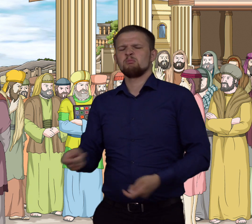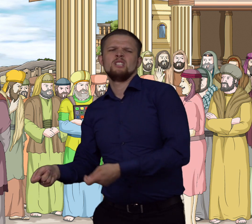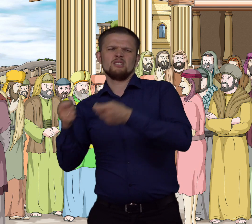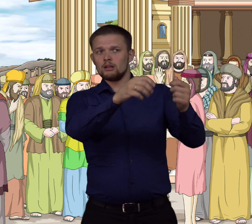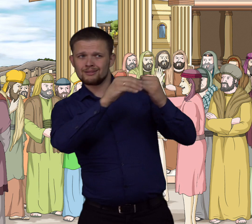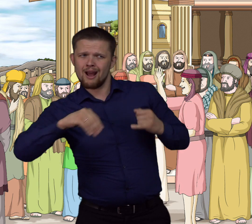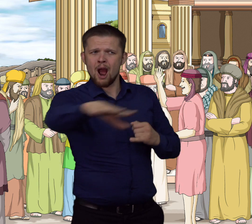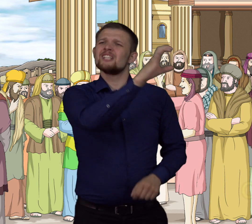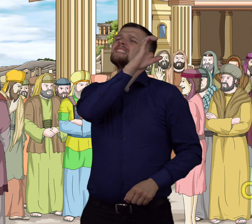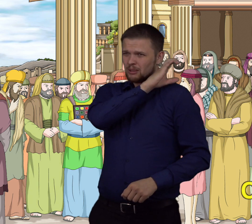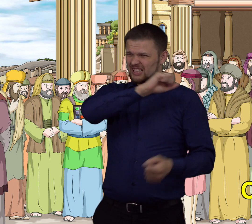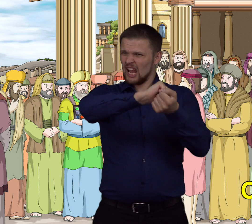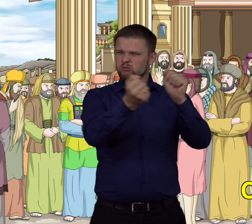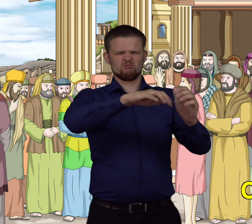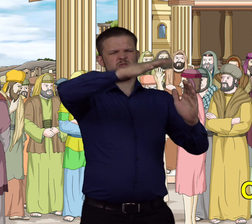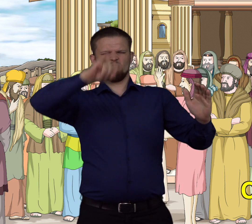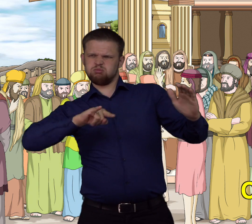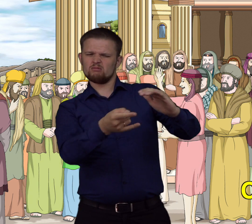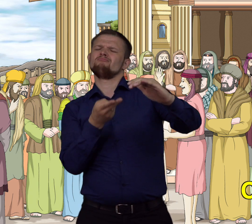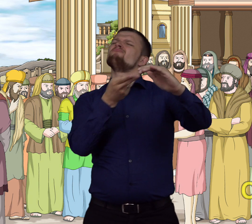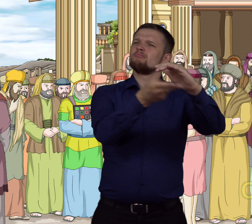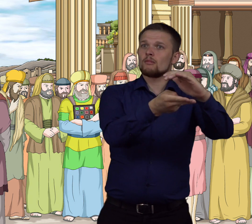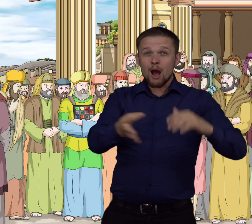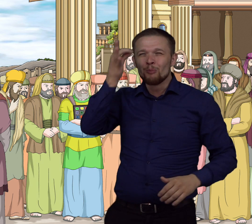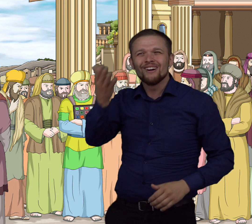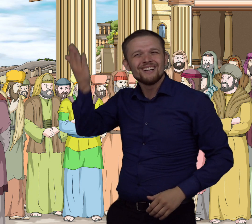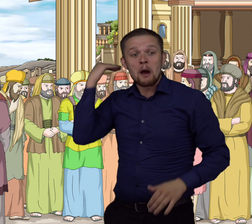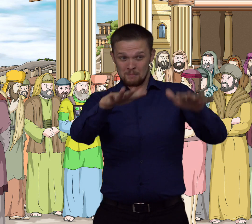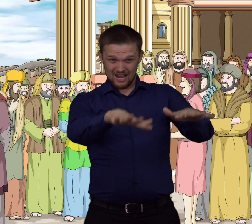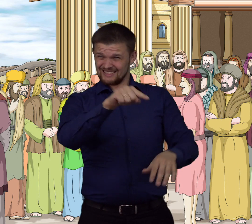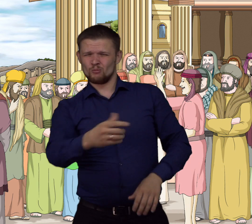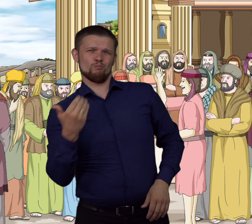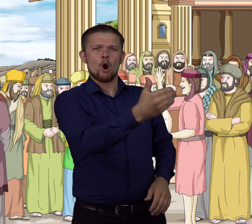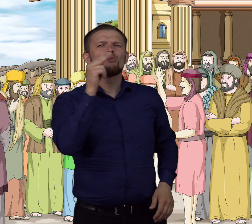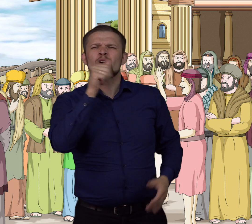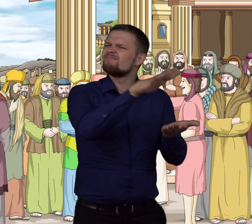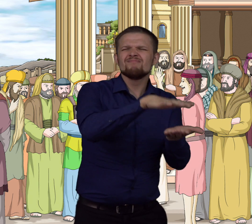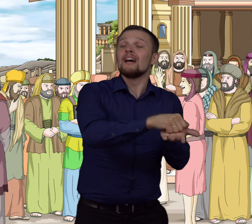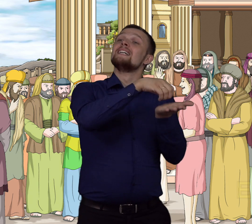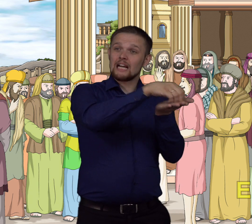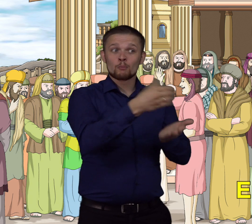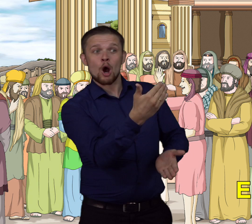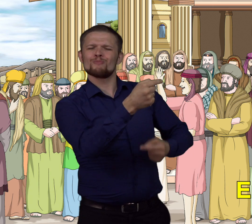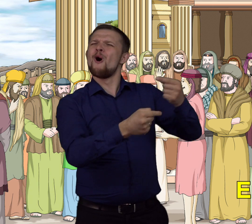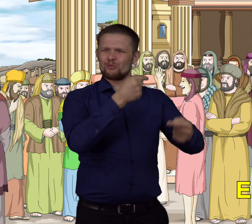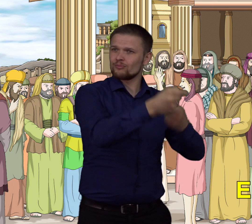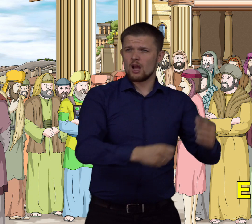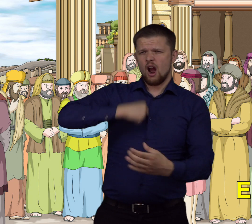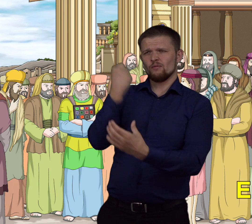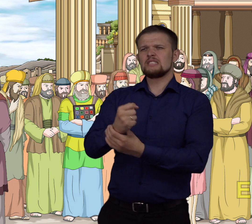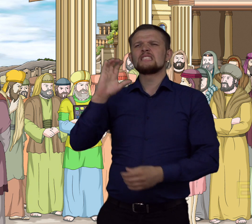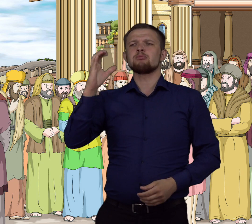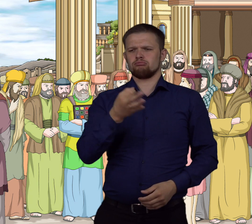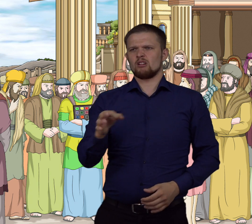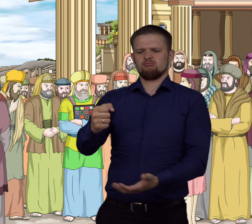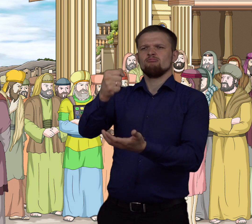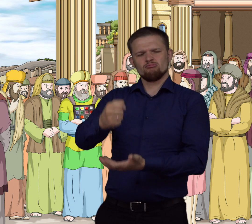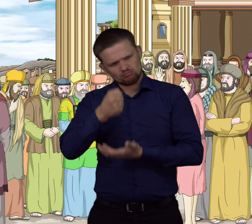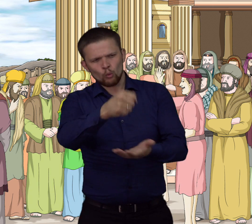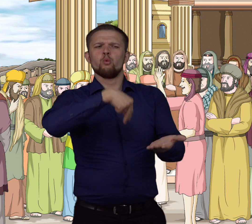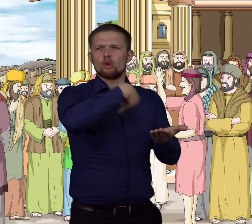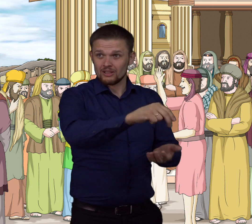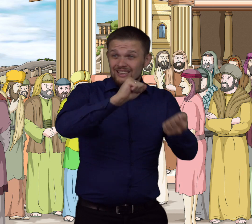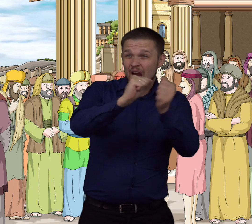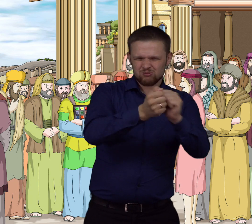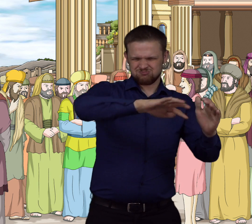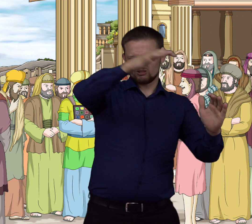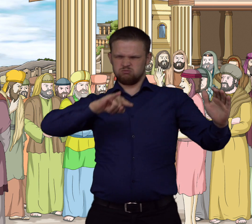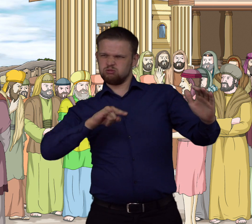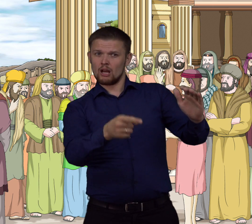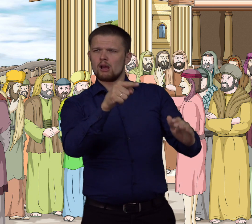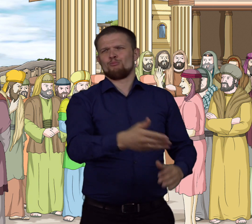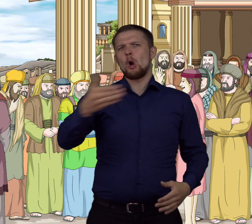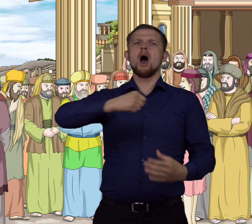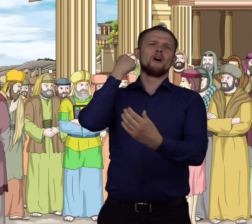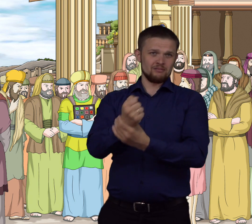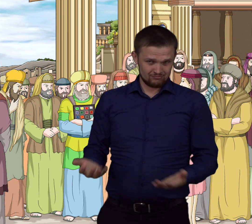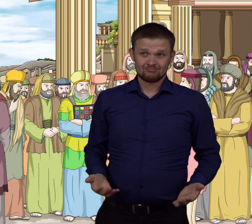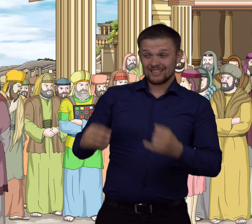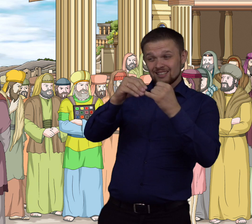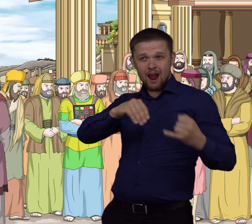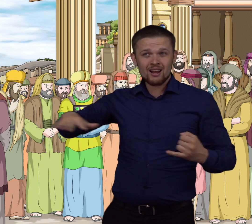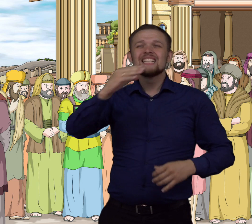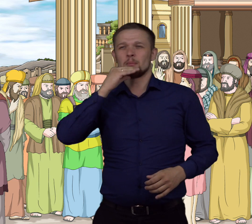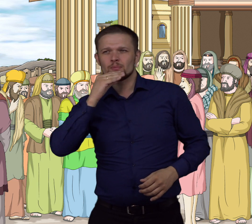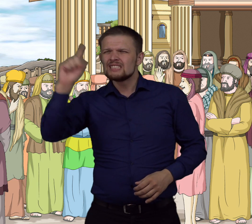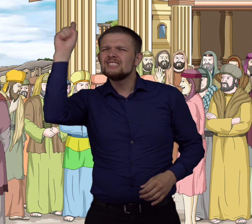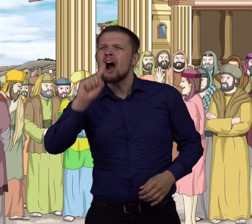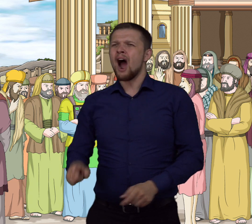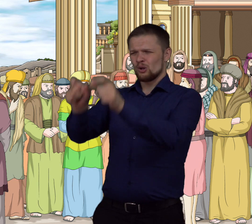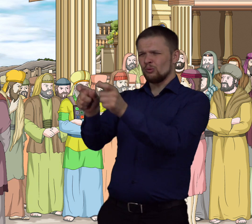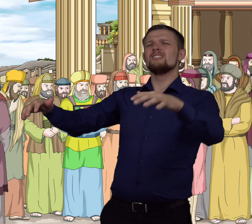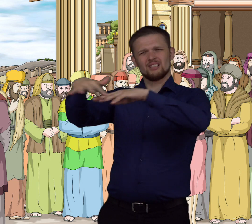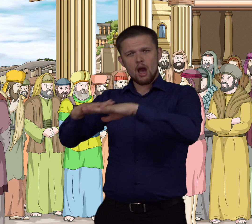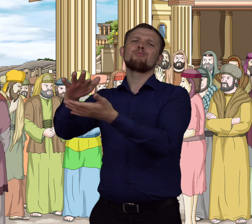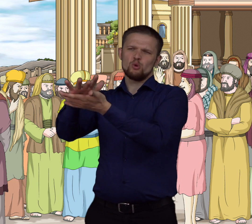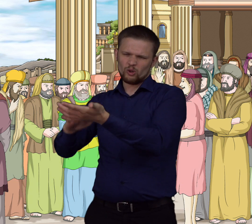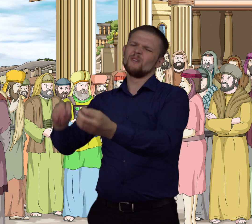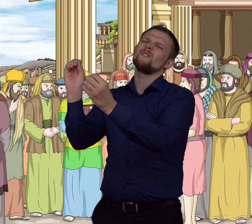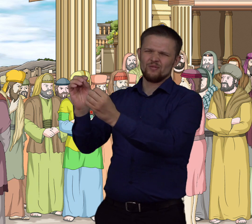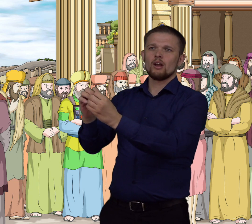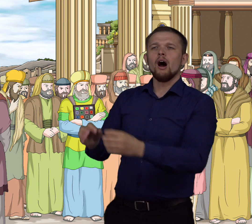Their bones were carried back to Shechem and placed in the tomb that Abraham had bought from the sons of Hamor at Shechem for a price he paid in silver.